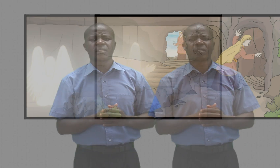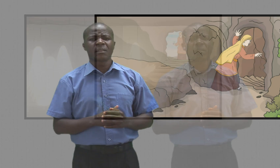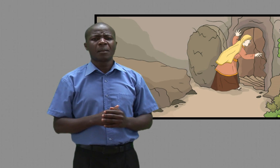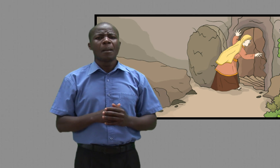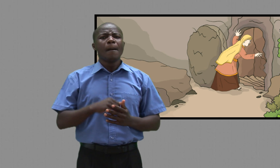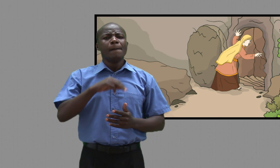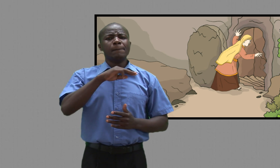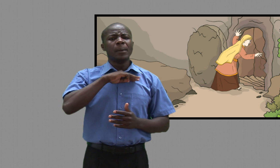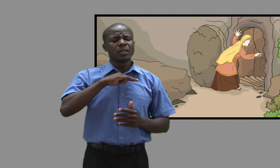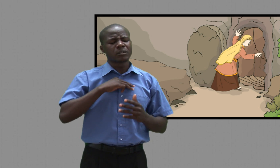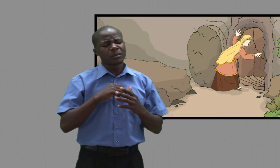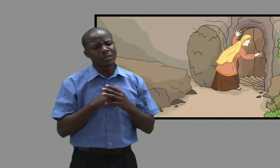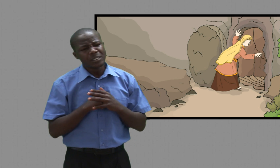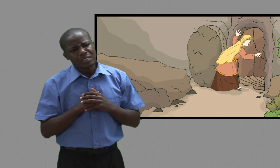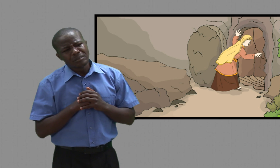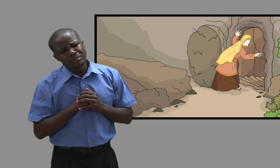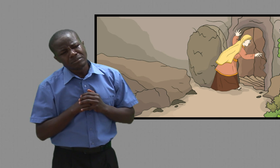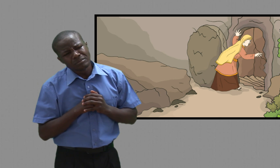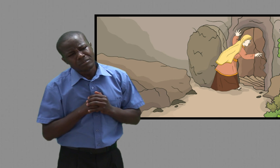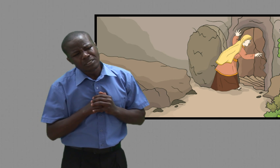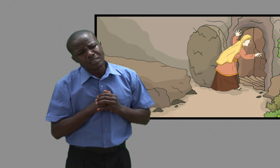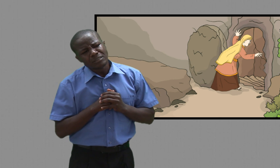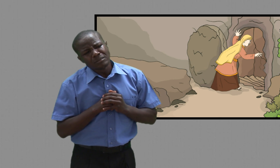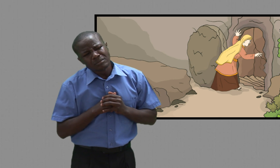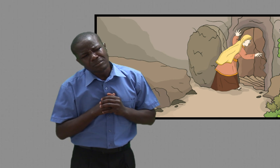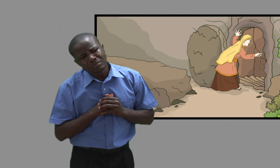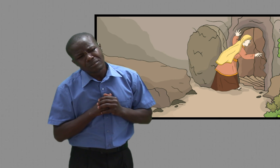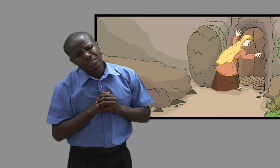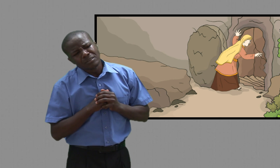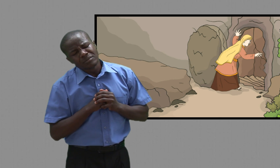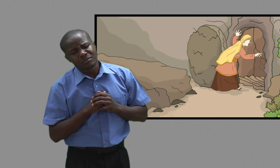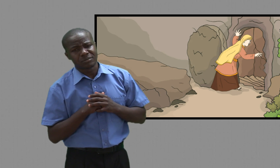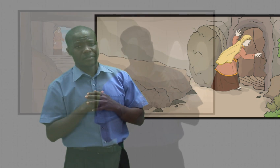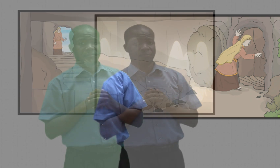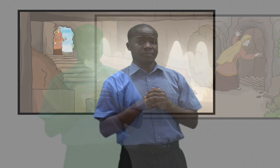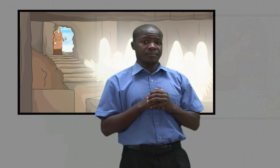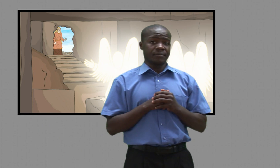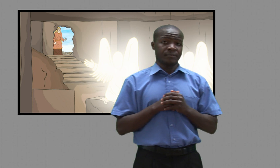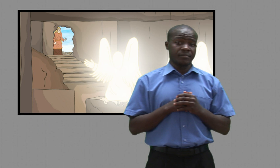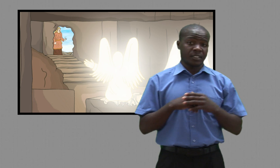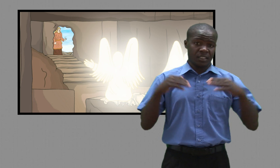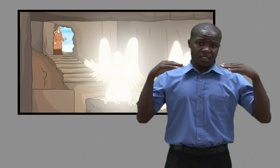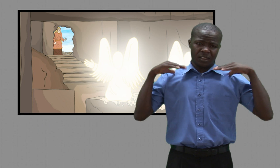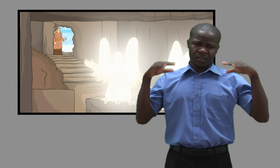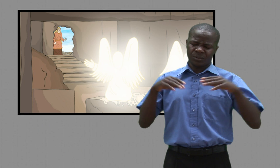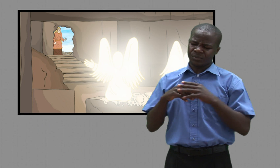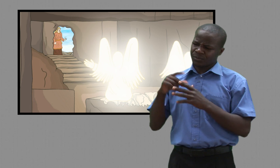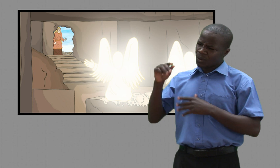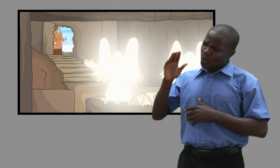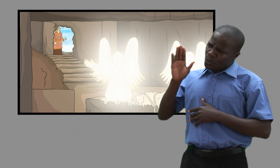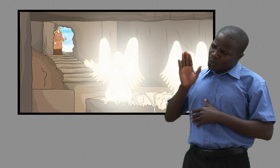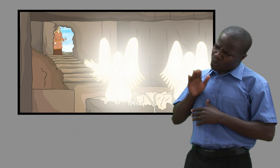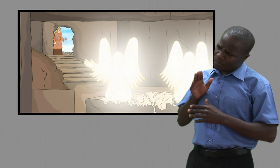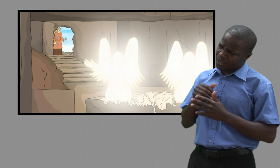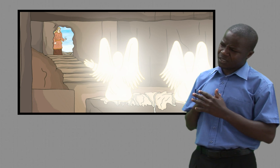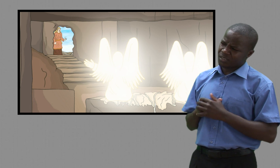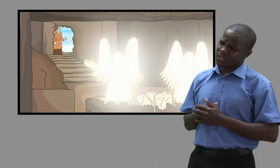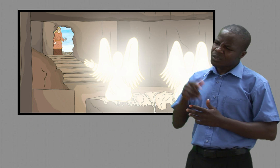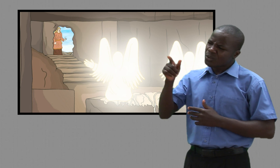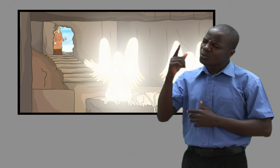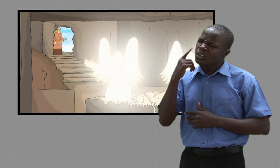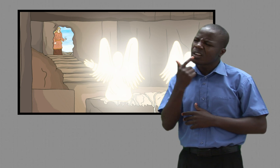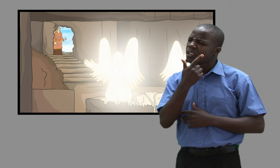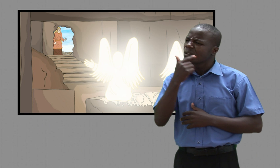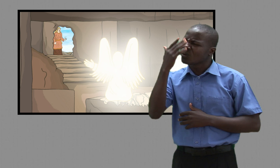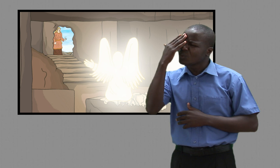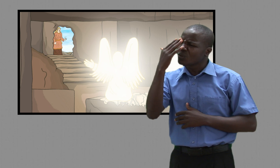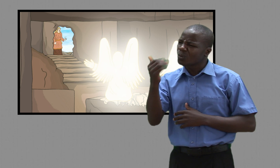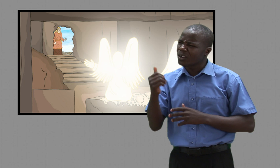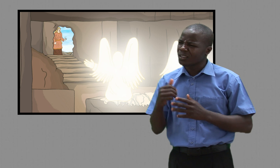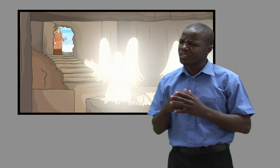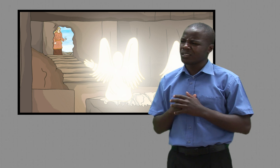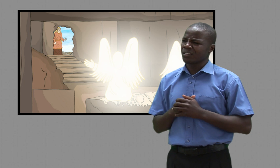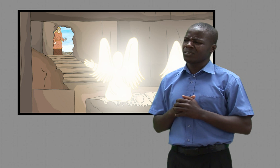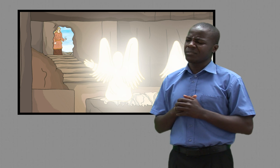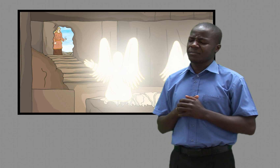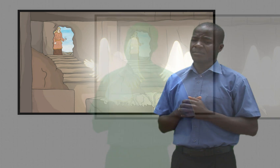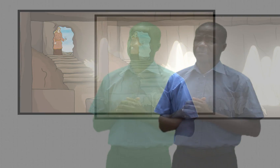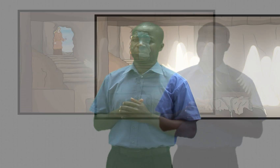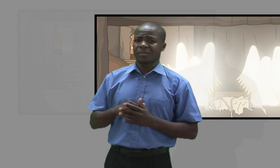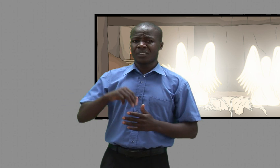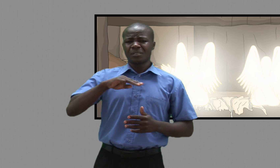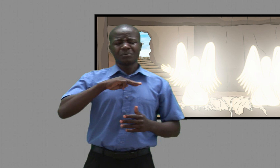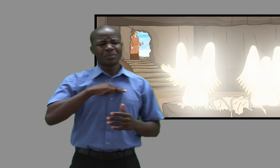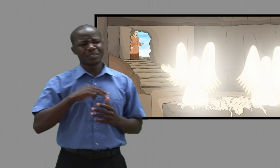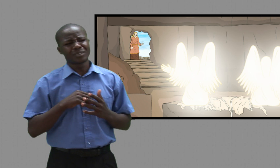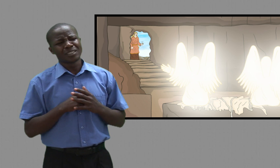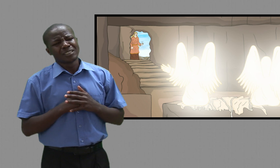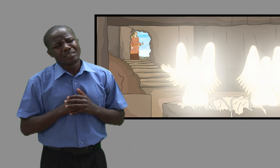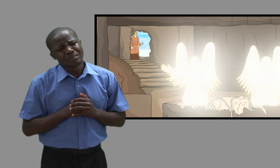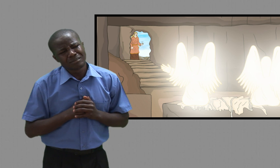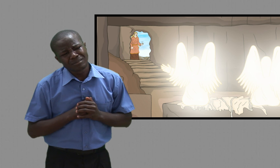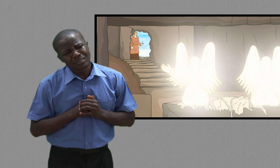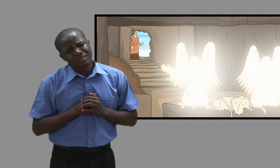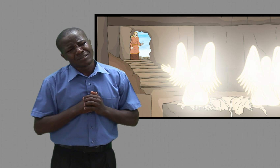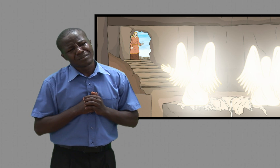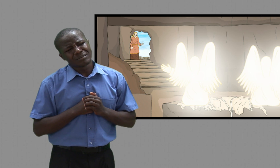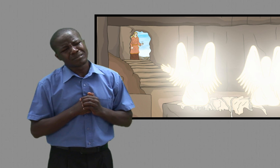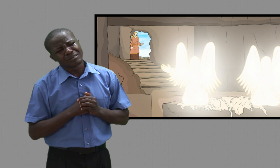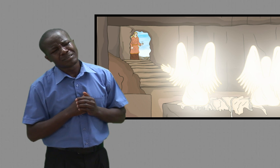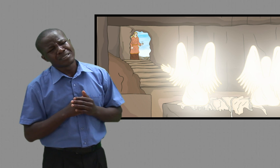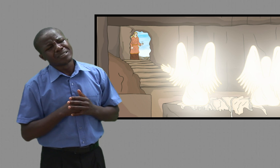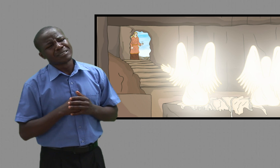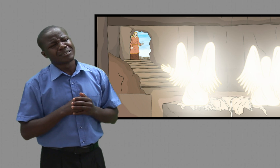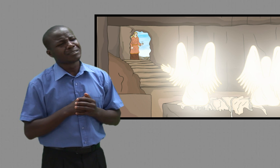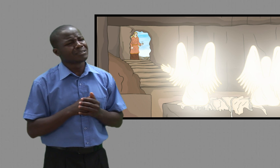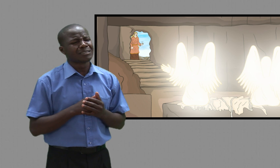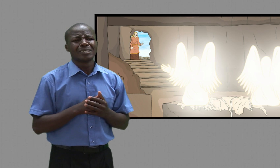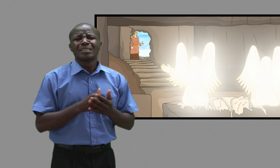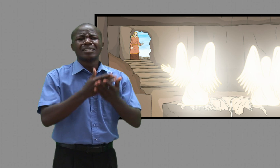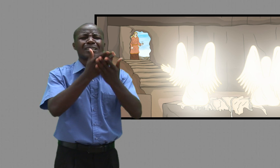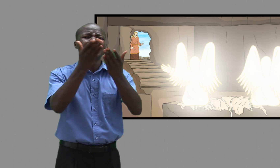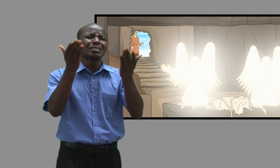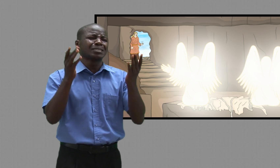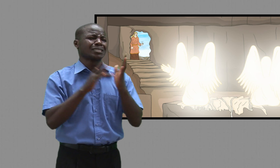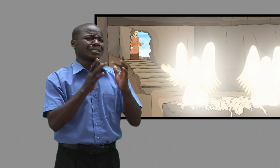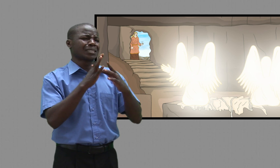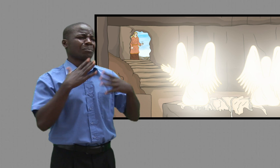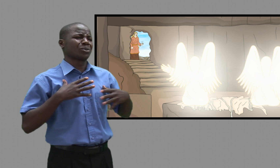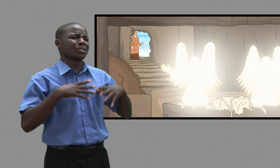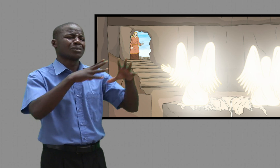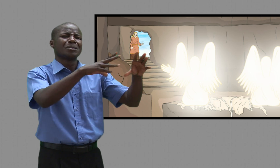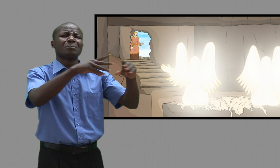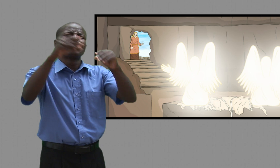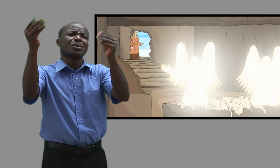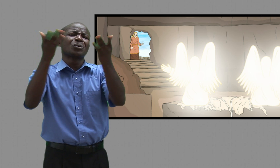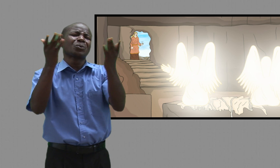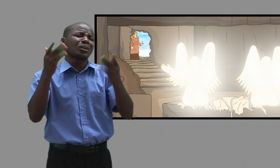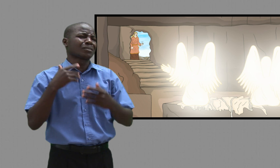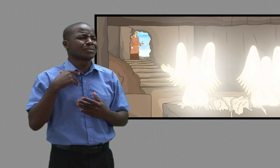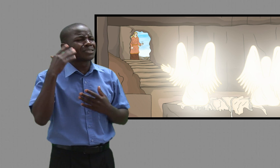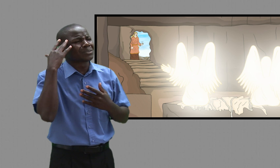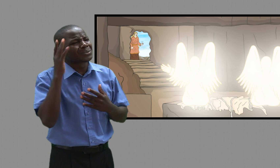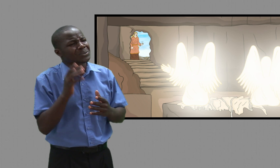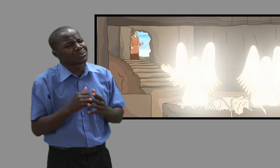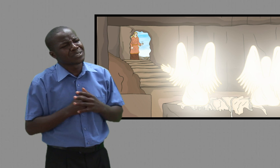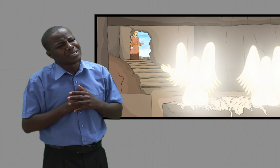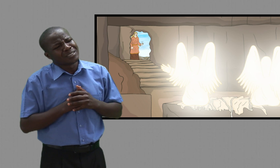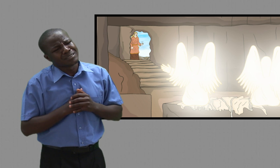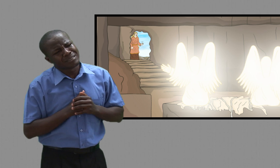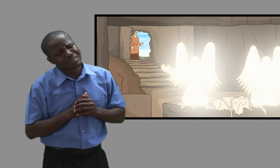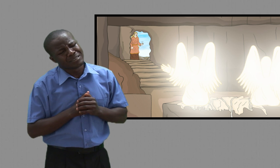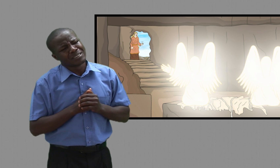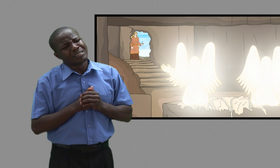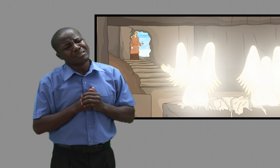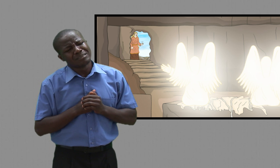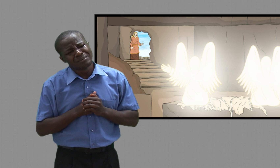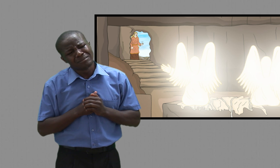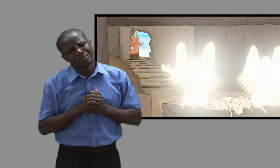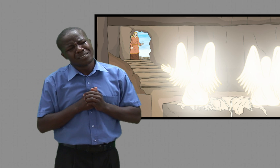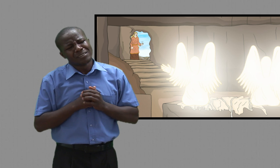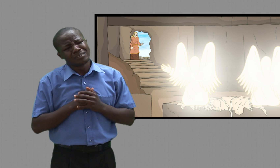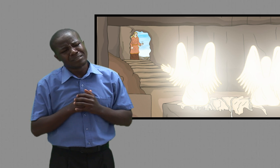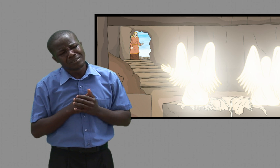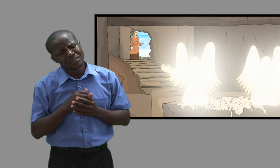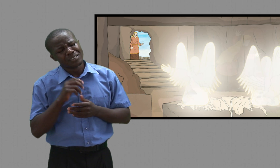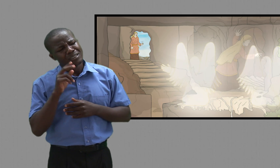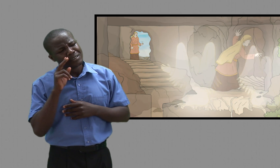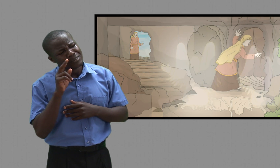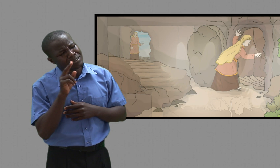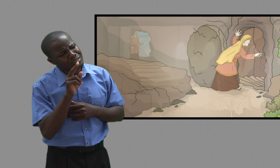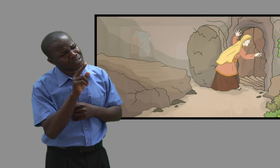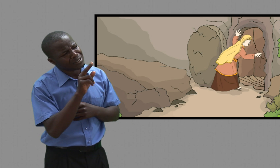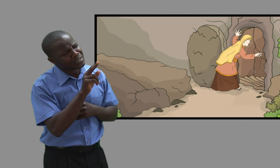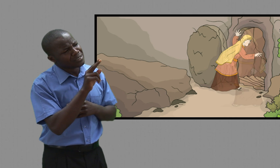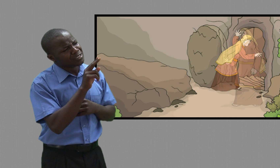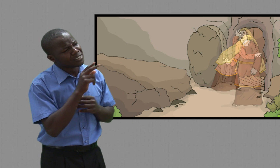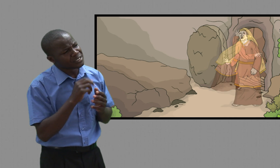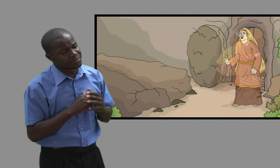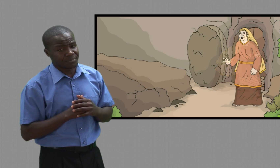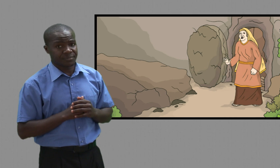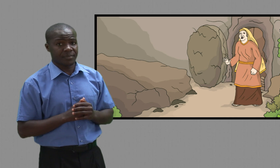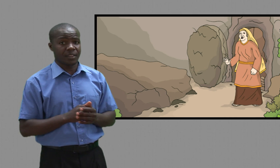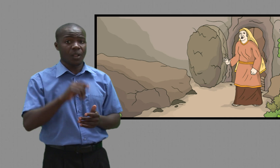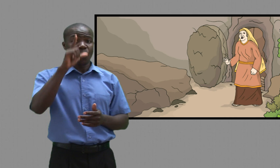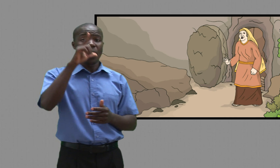“Woman, why are you weeping?” they asked. “Because they have taken my Lord away,” she said, “and I do not know where they have put Him.”